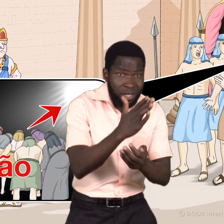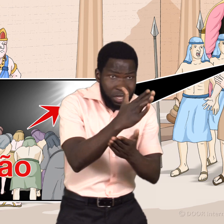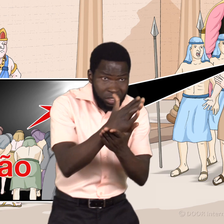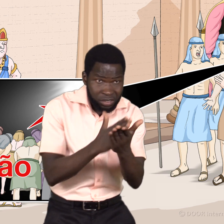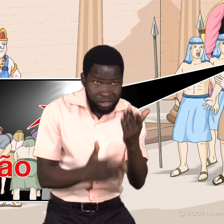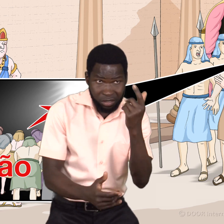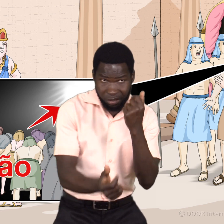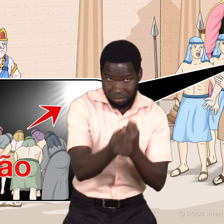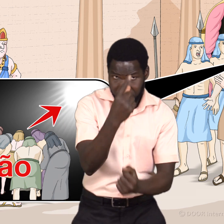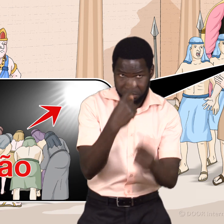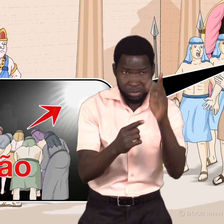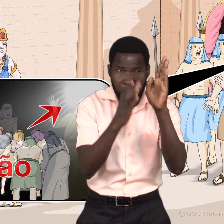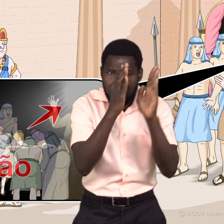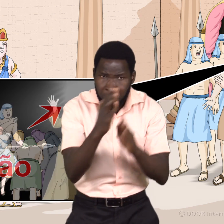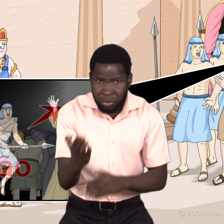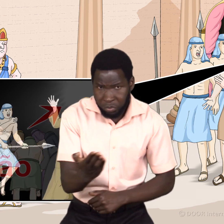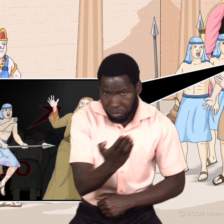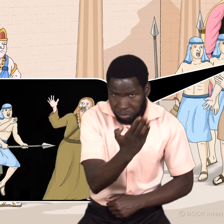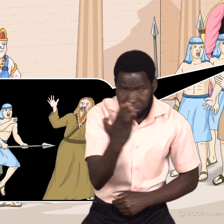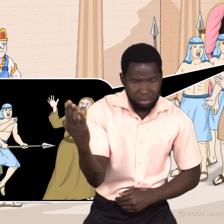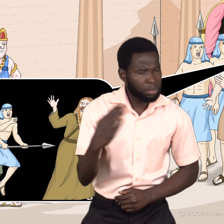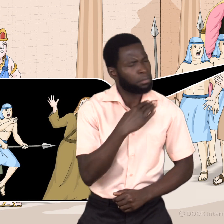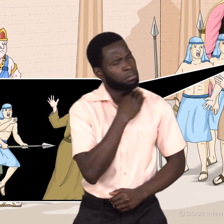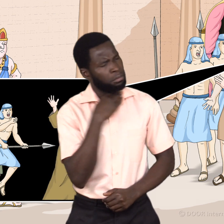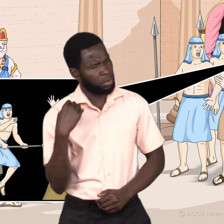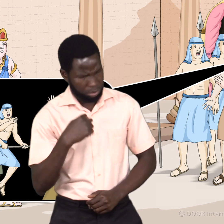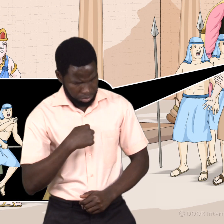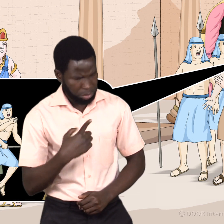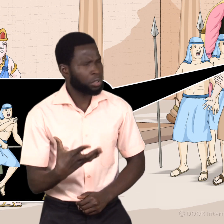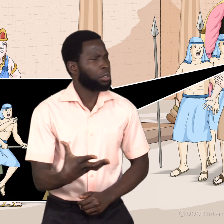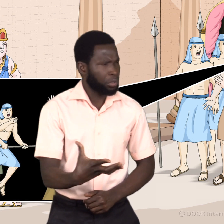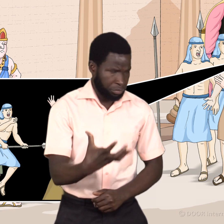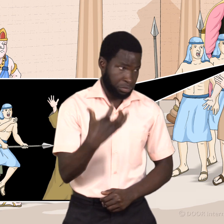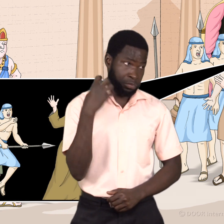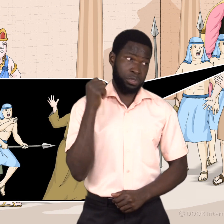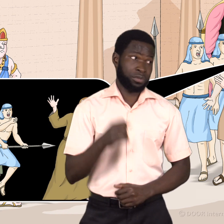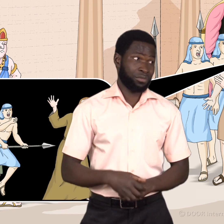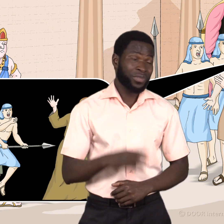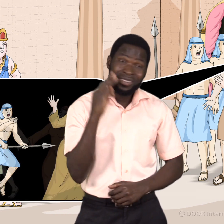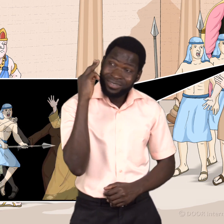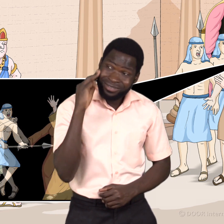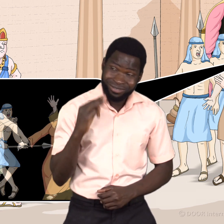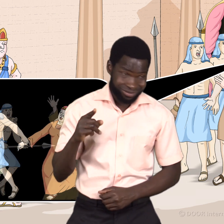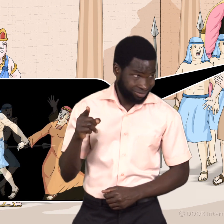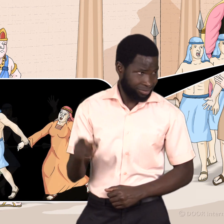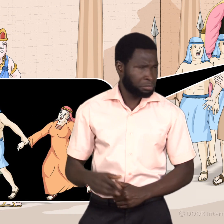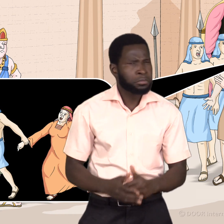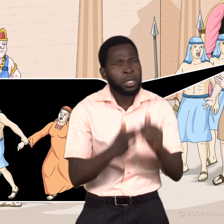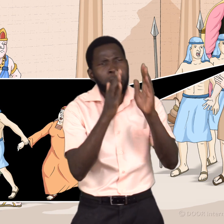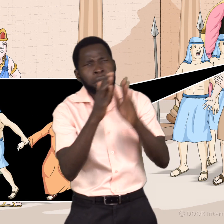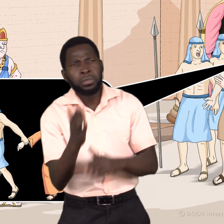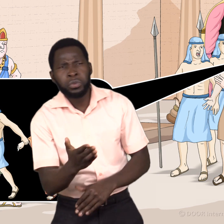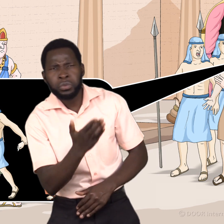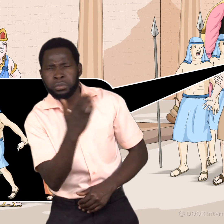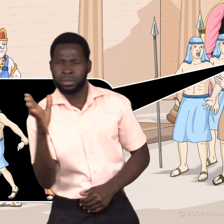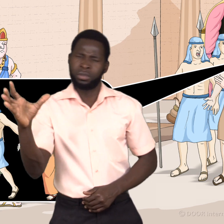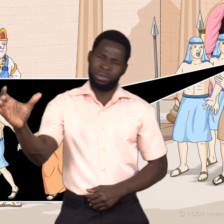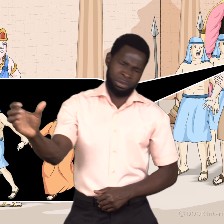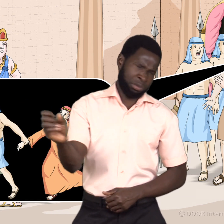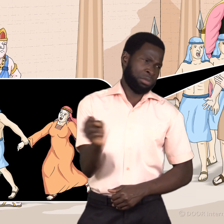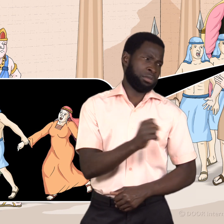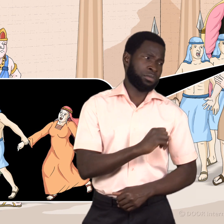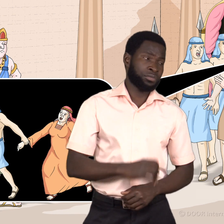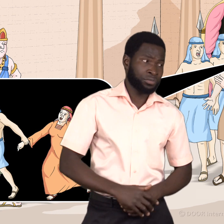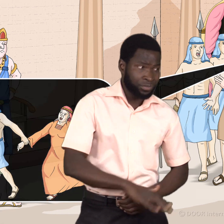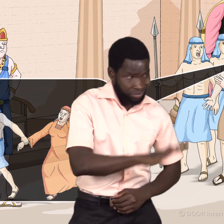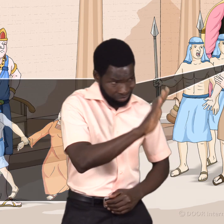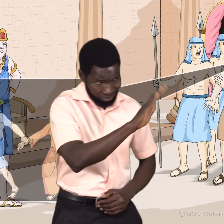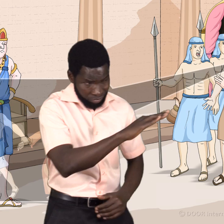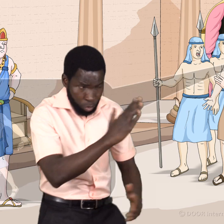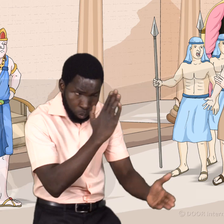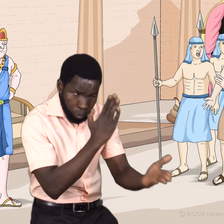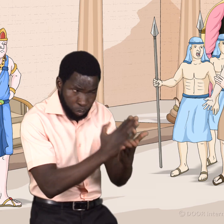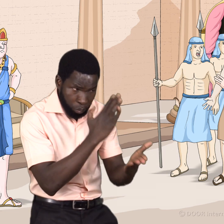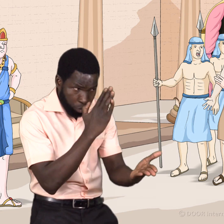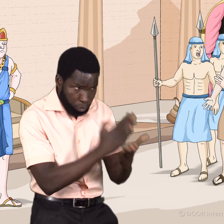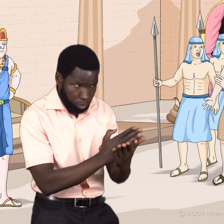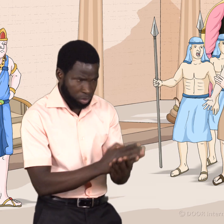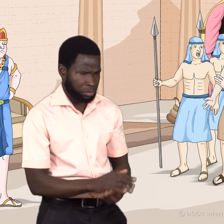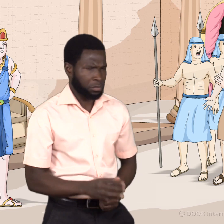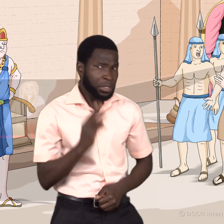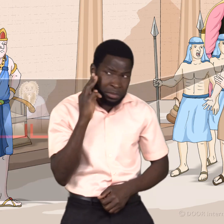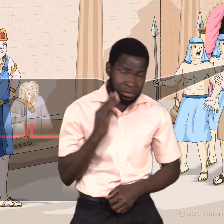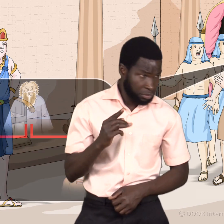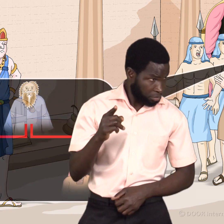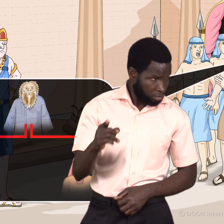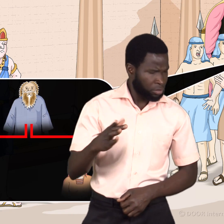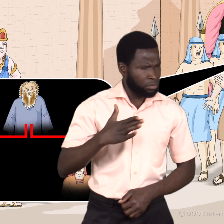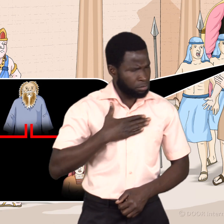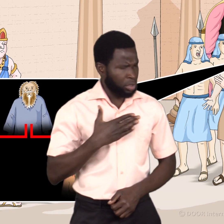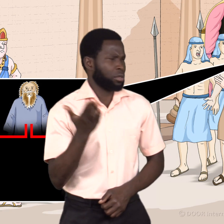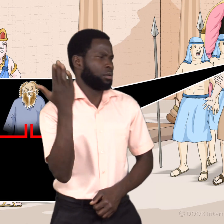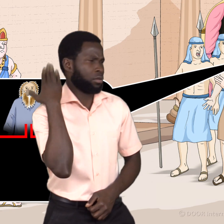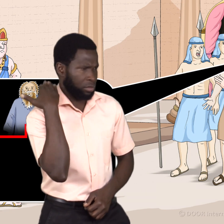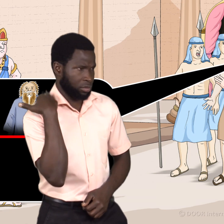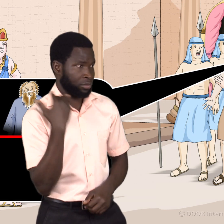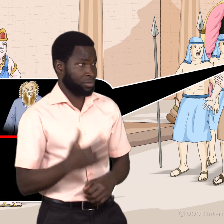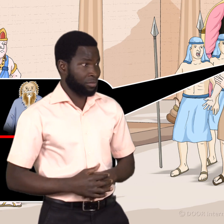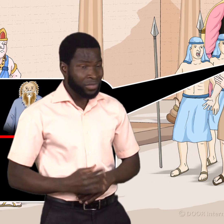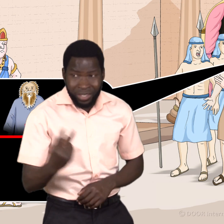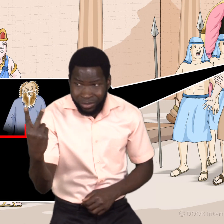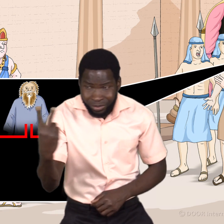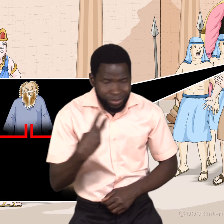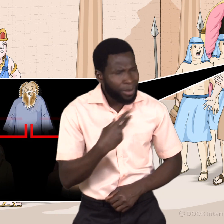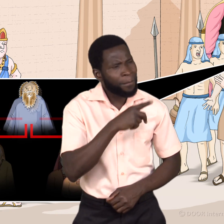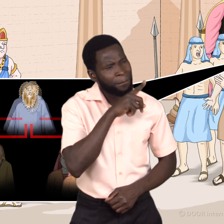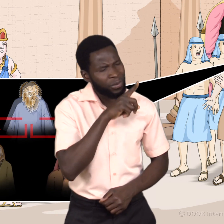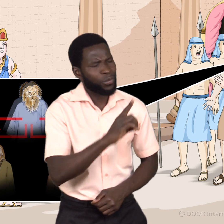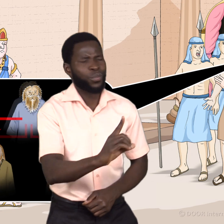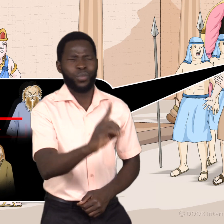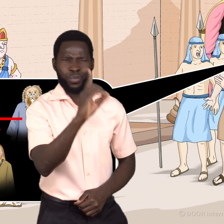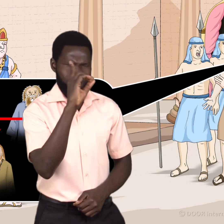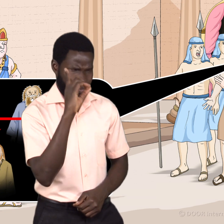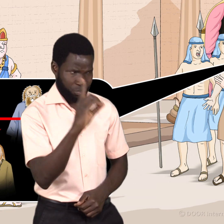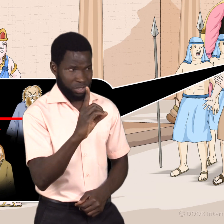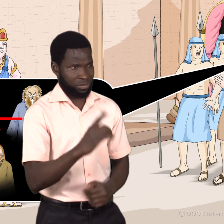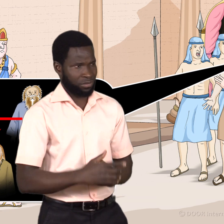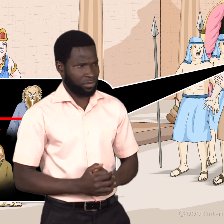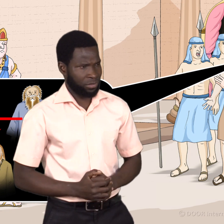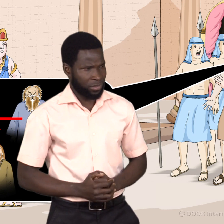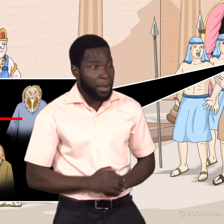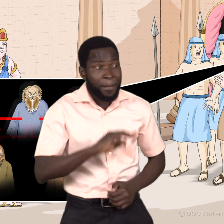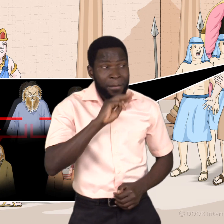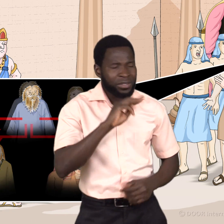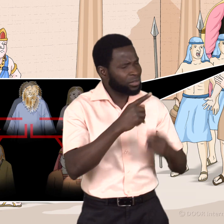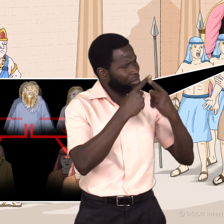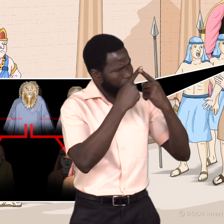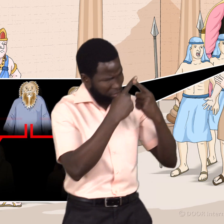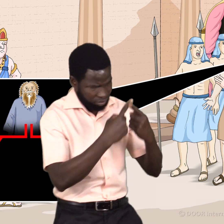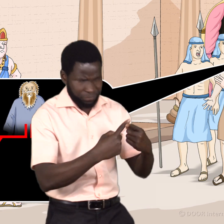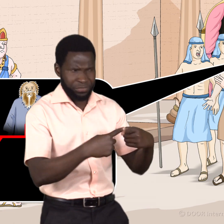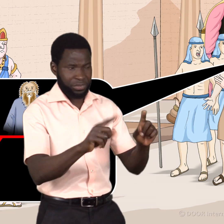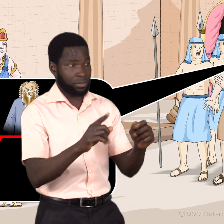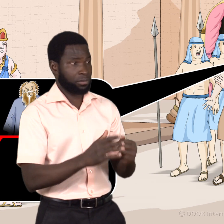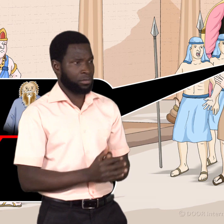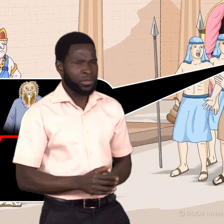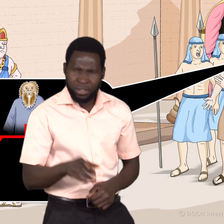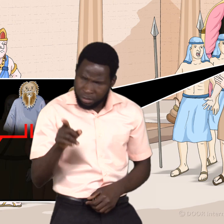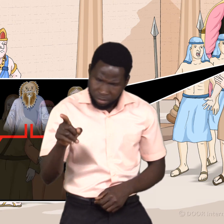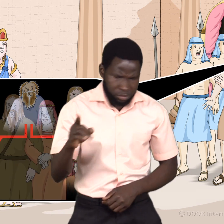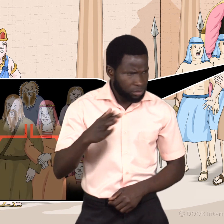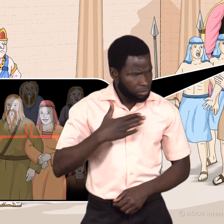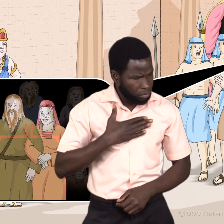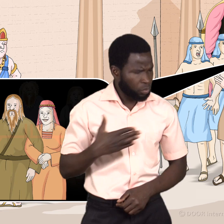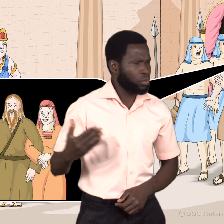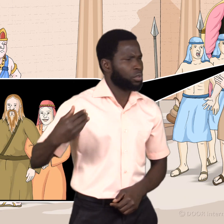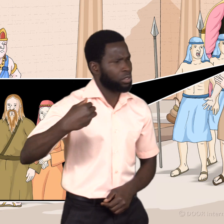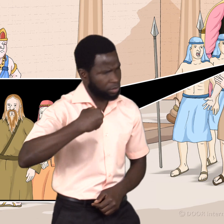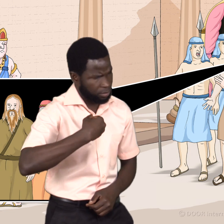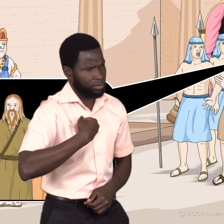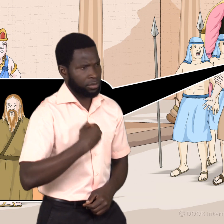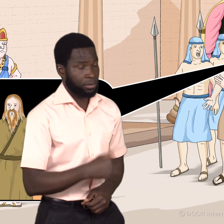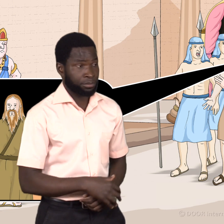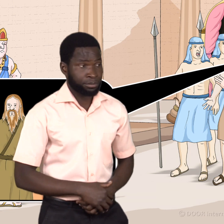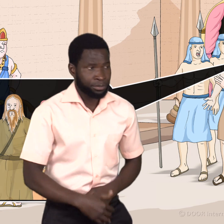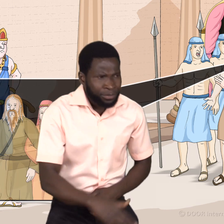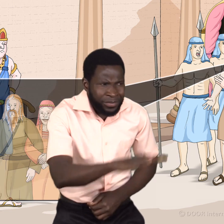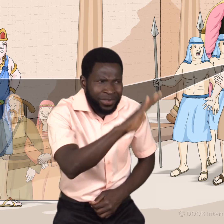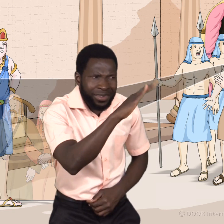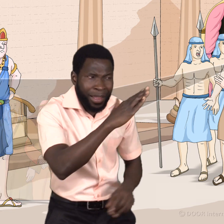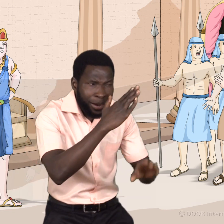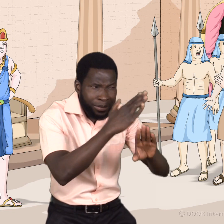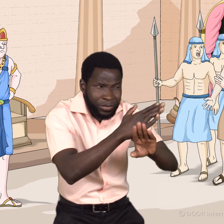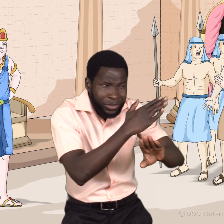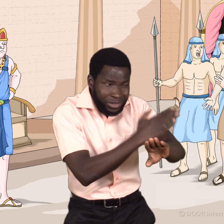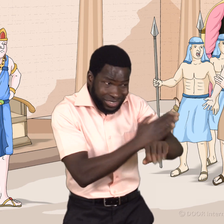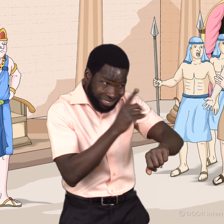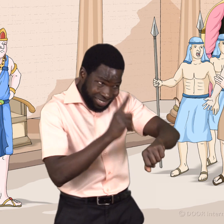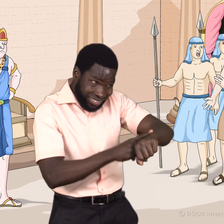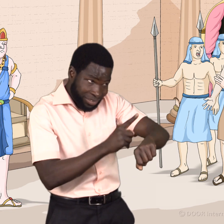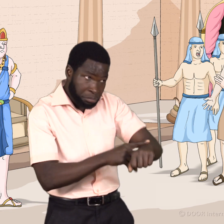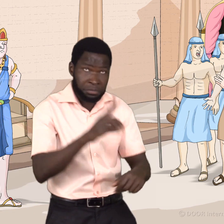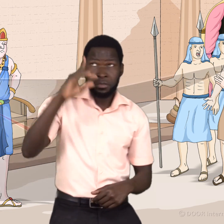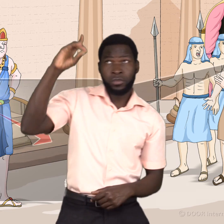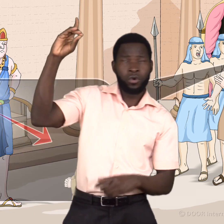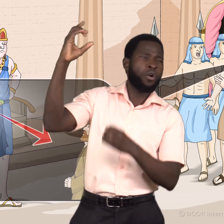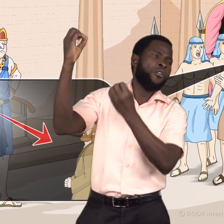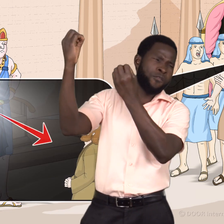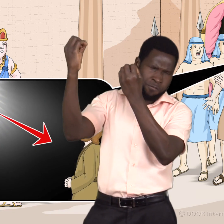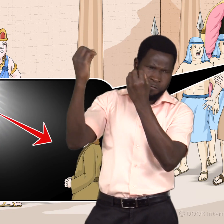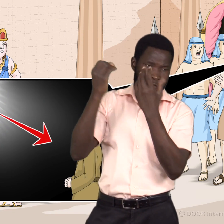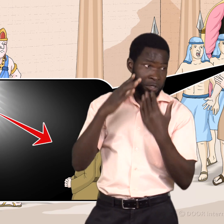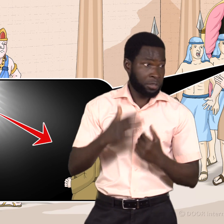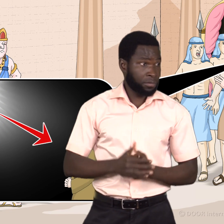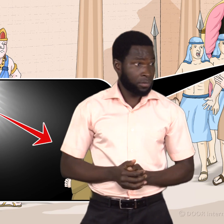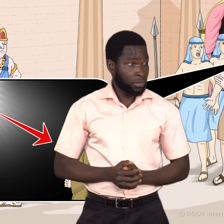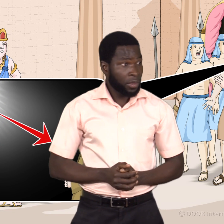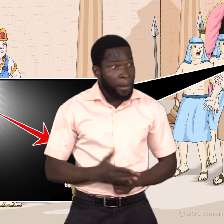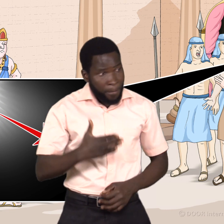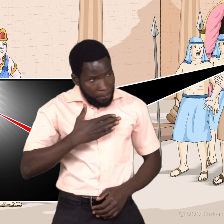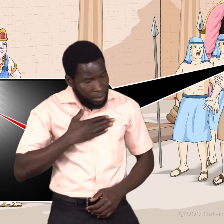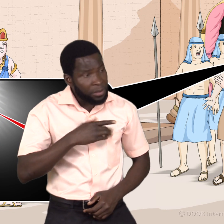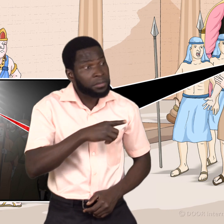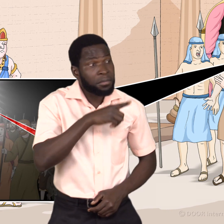They will kill me on account of my wife.’ Besides, she really is my sister, the daughter of my father—though not the daughter of my mother—and she became my wife.